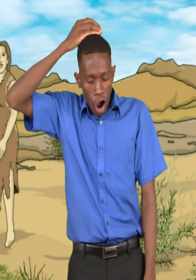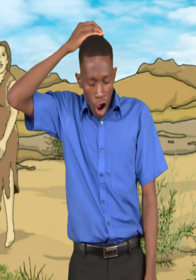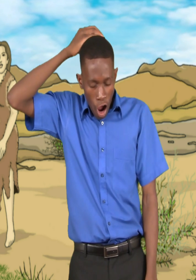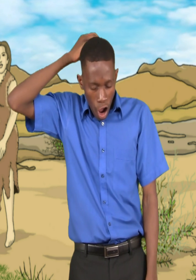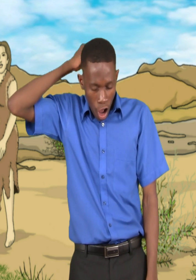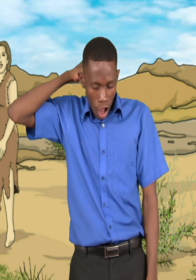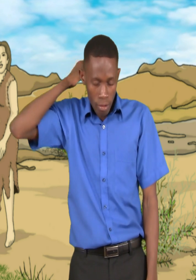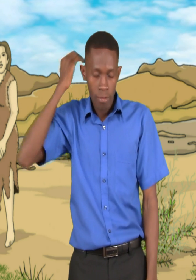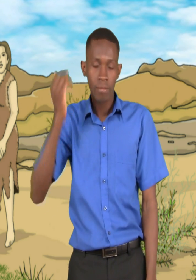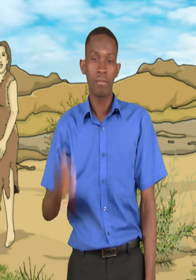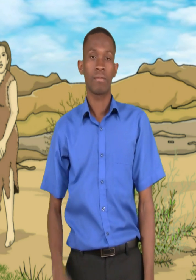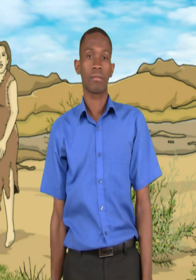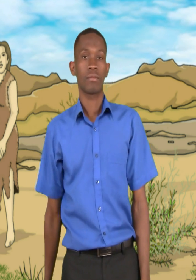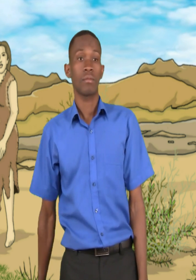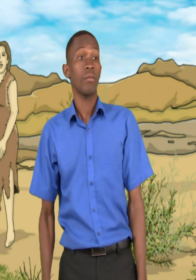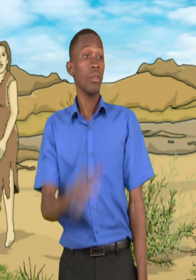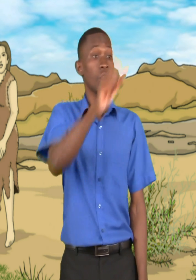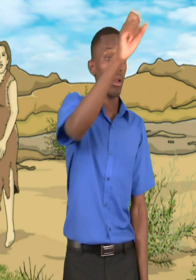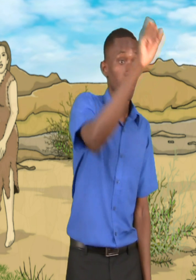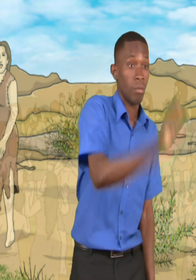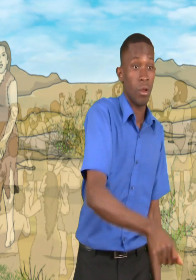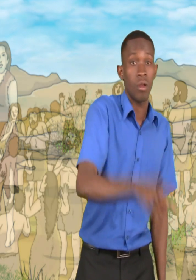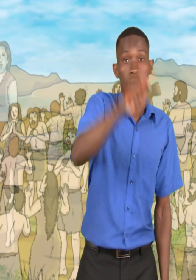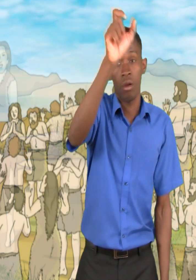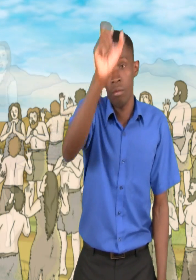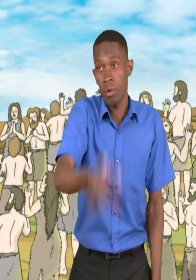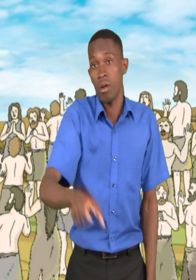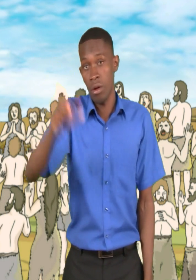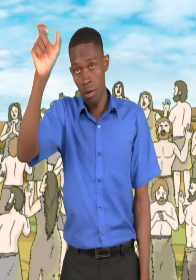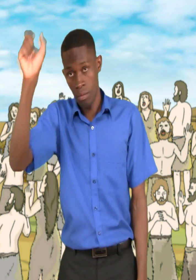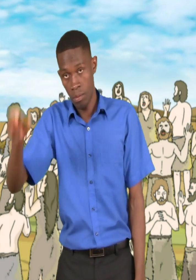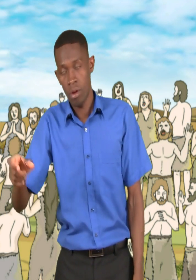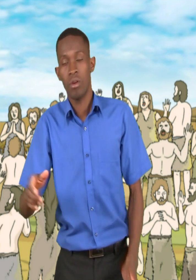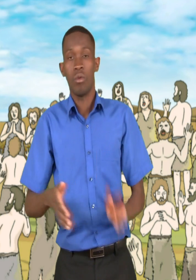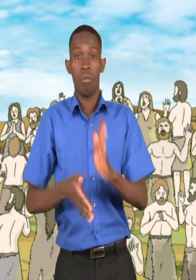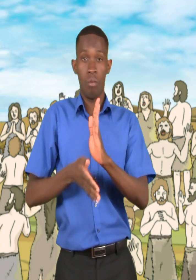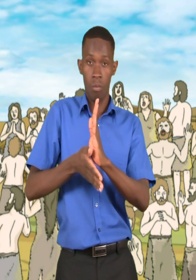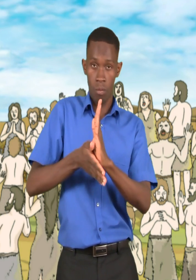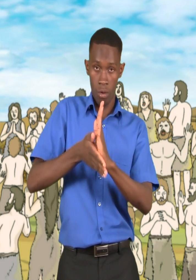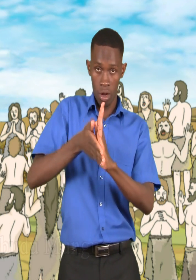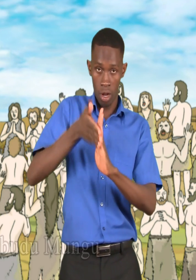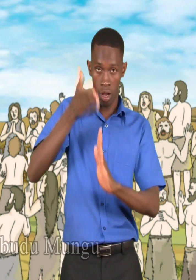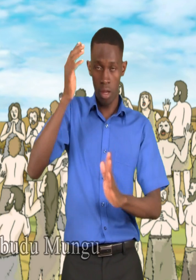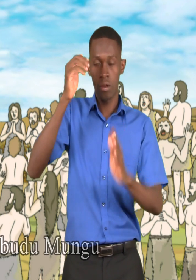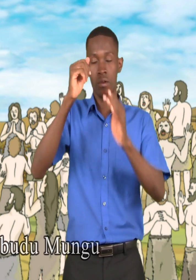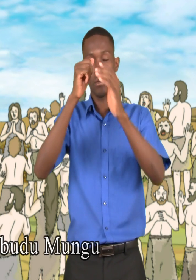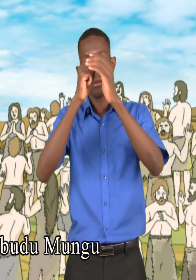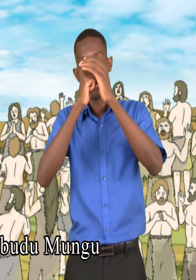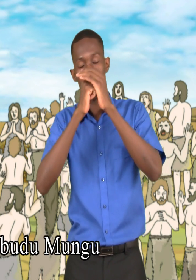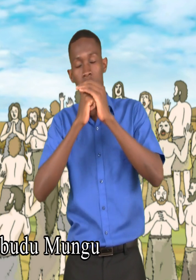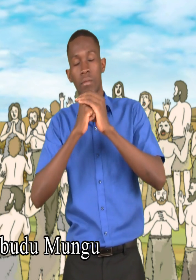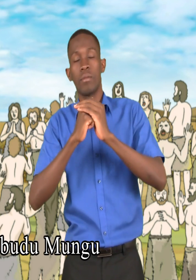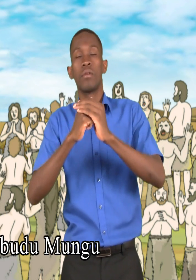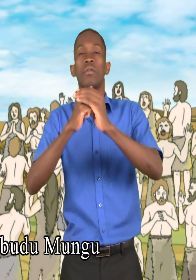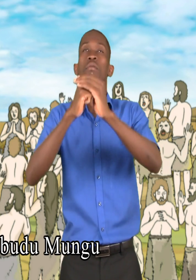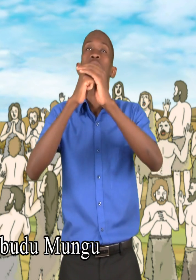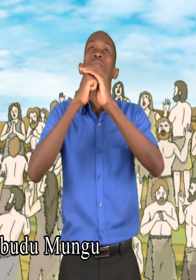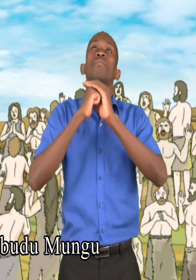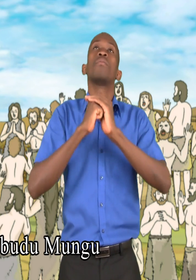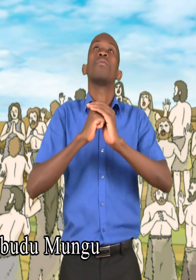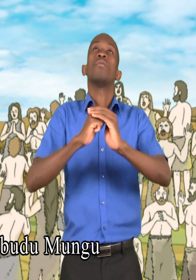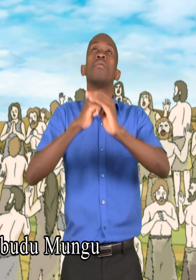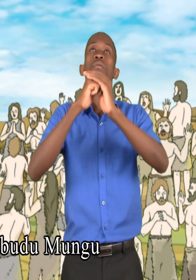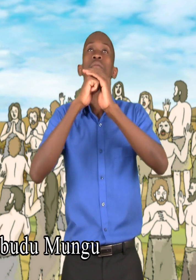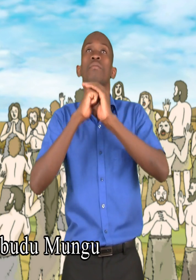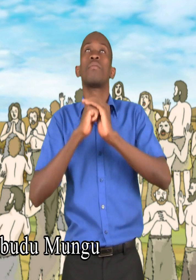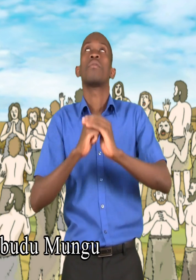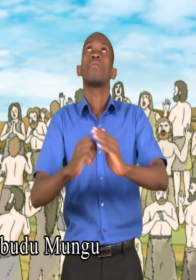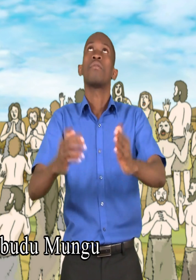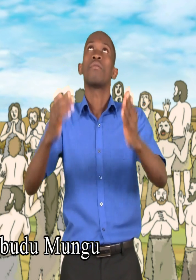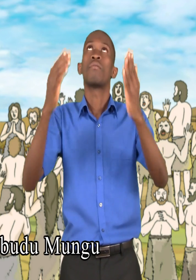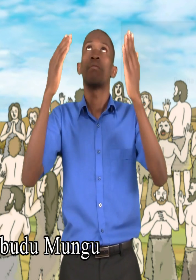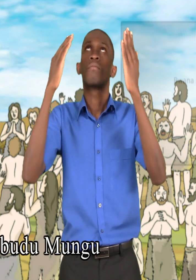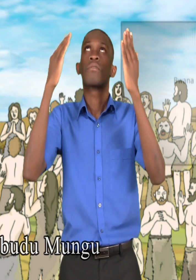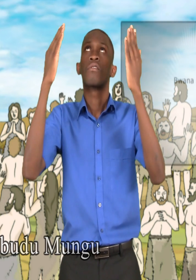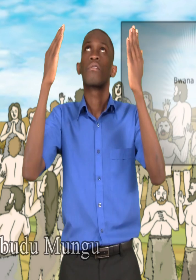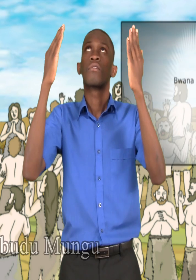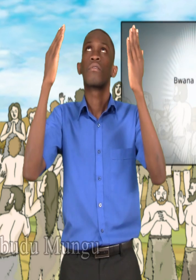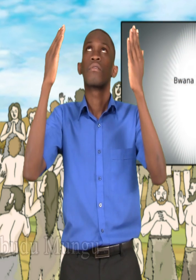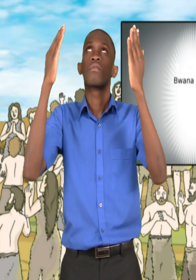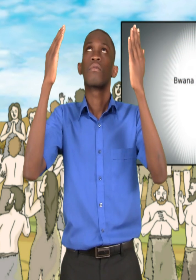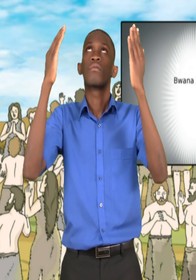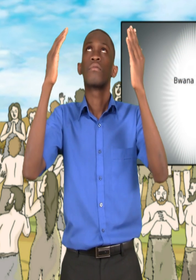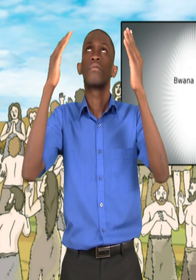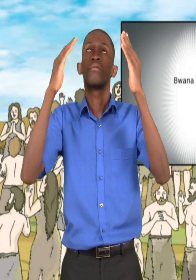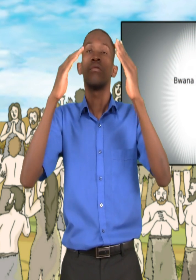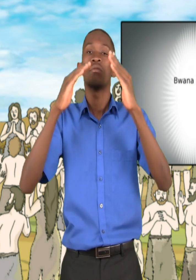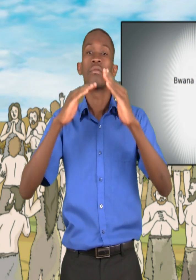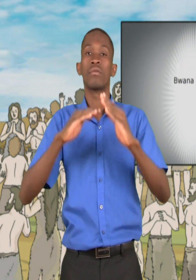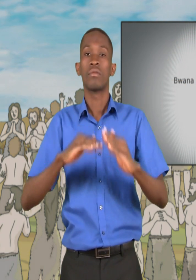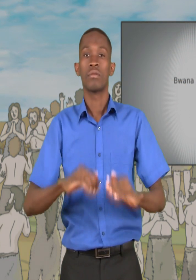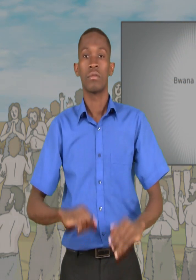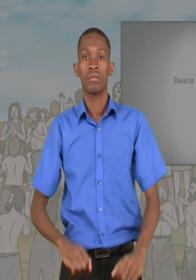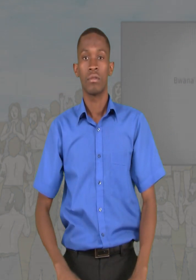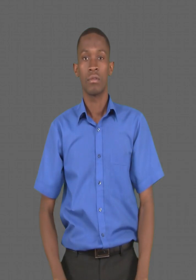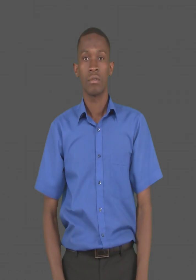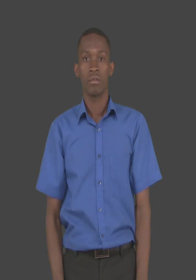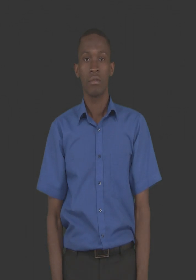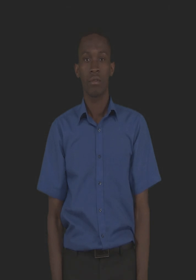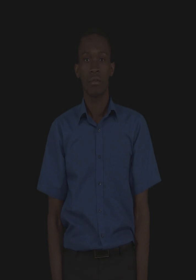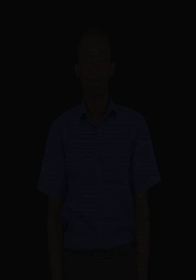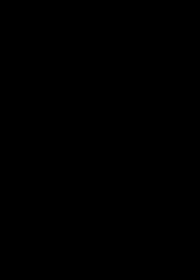At that time men began to call upon the name of the LORD.